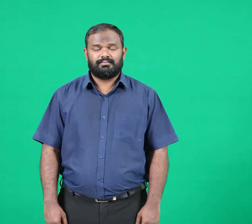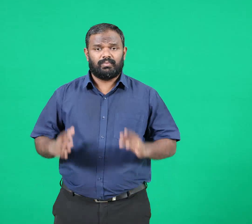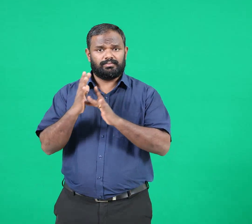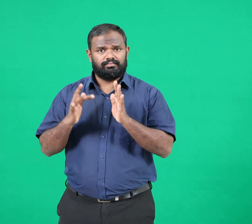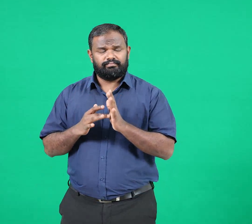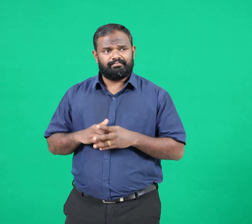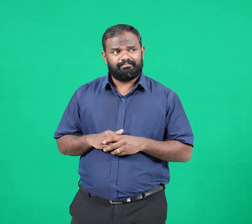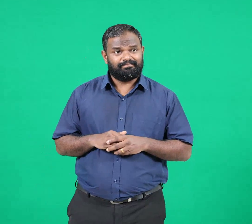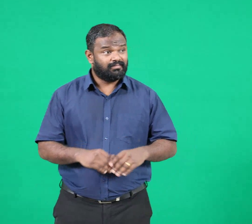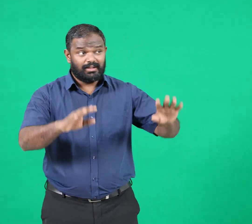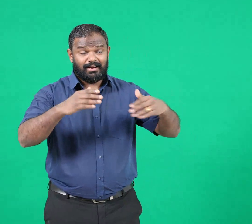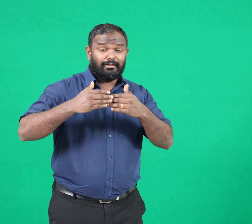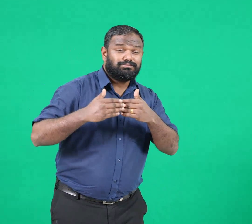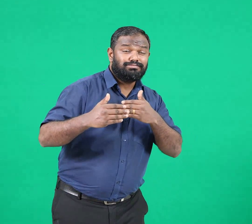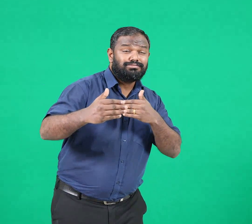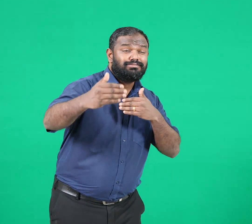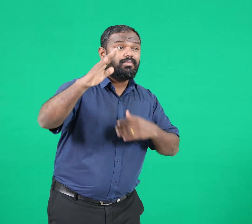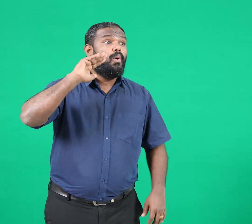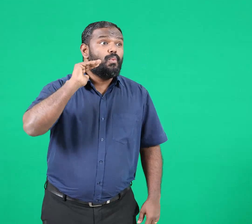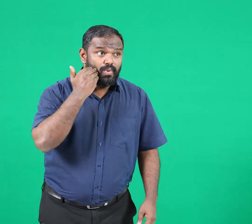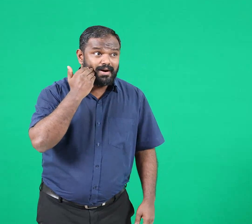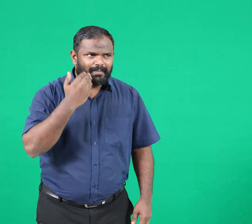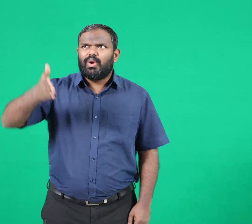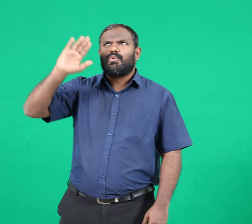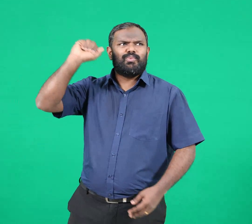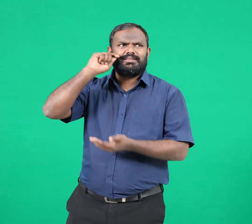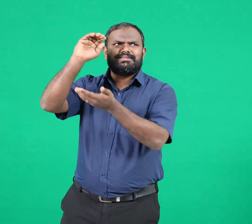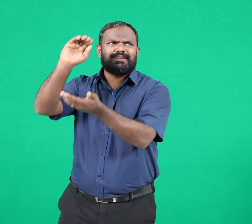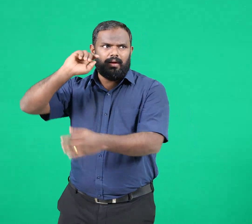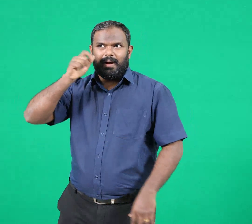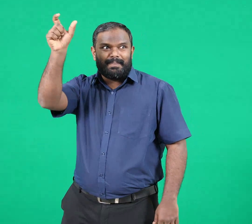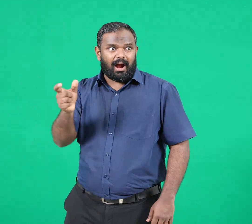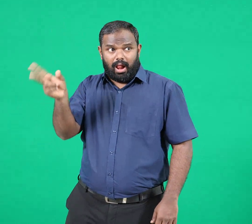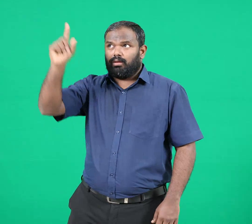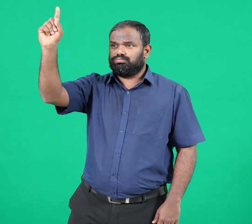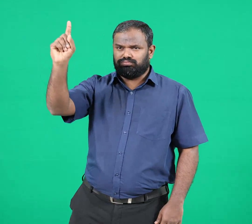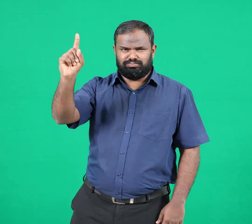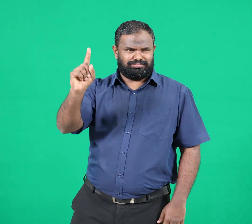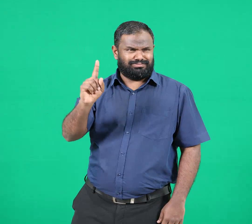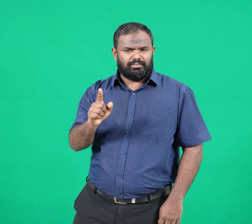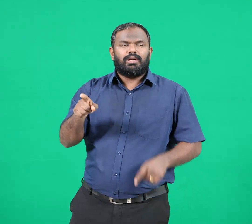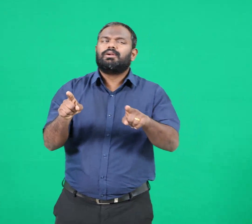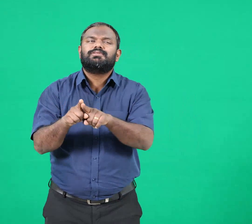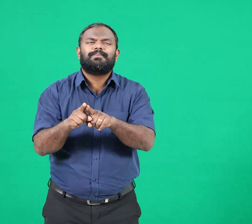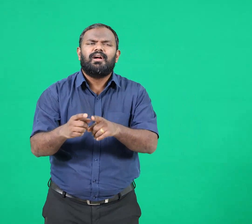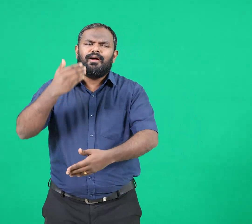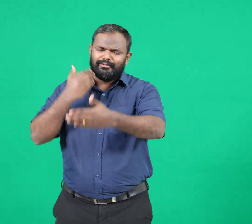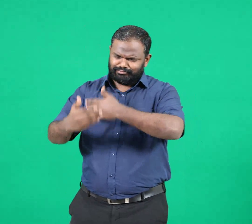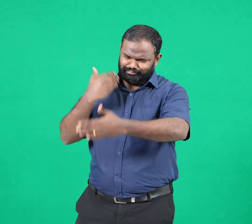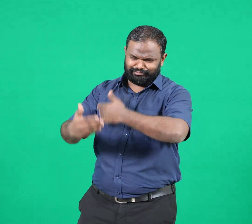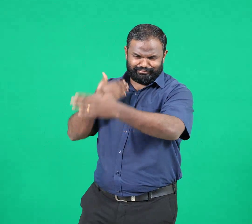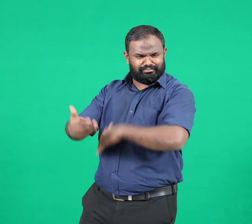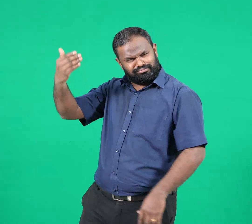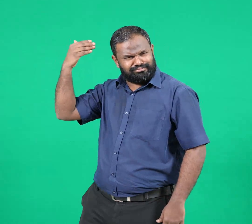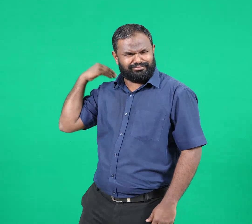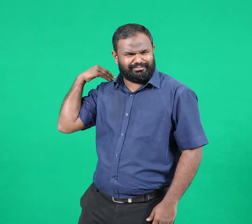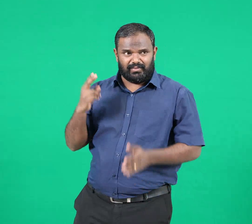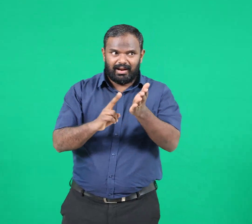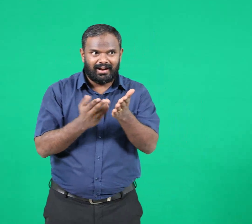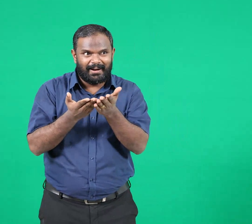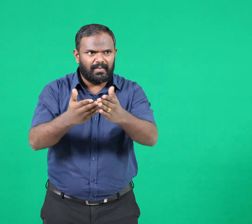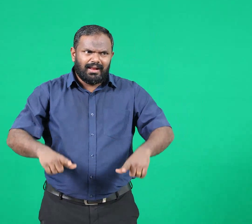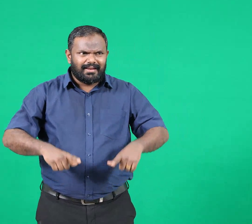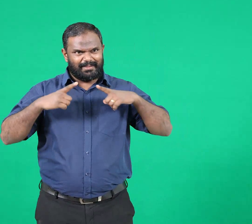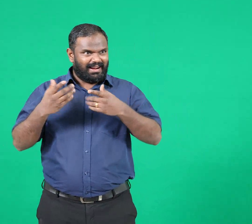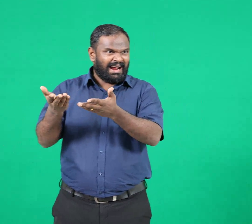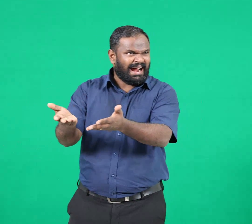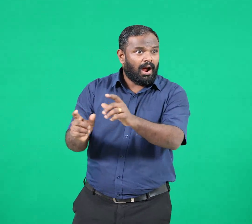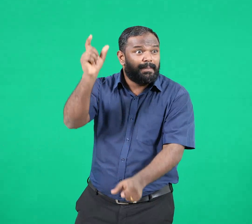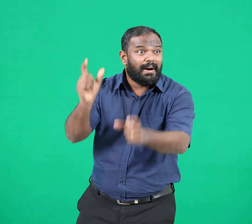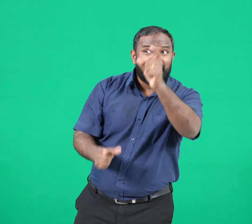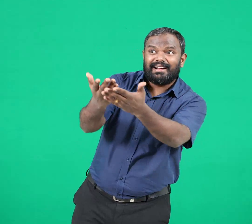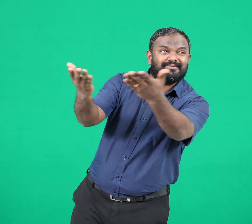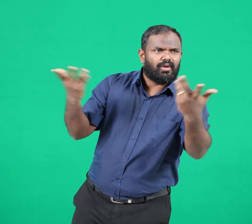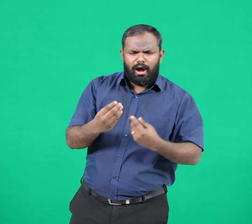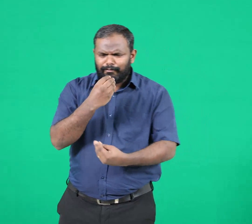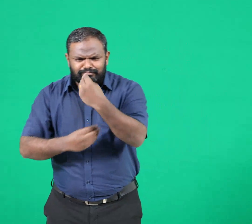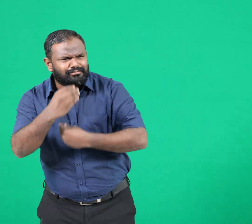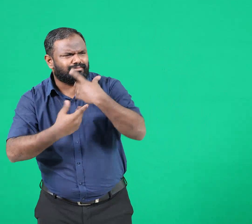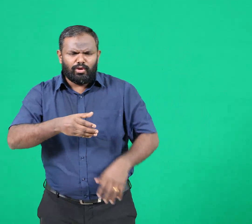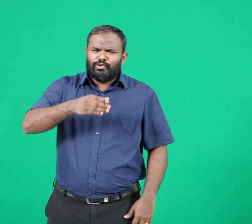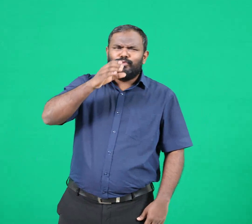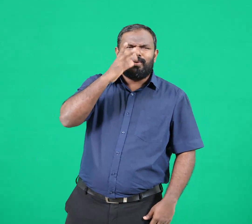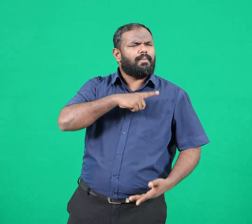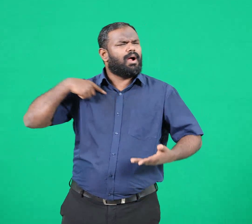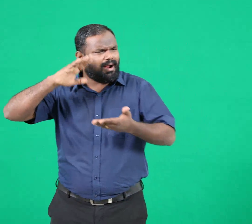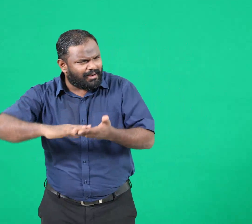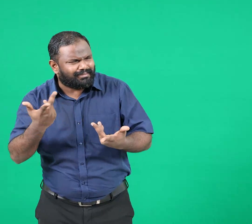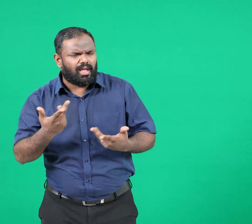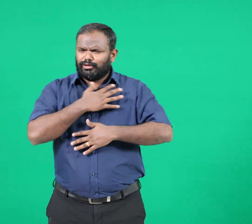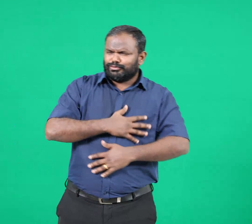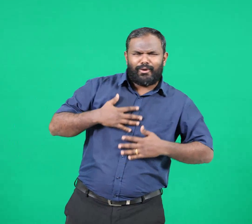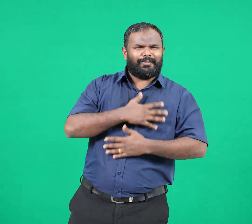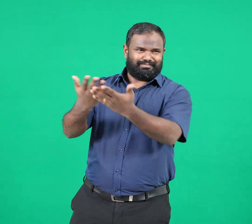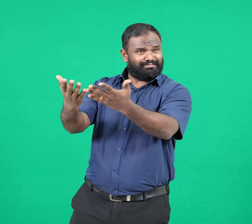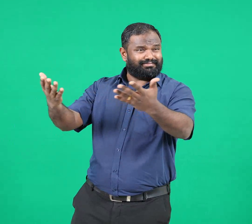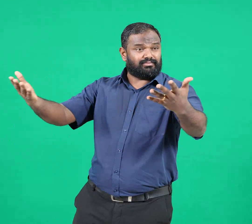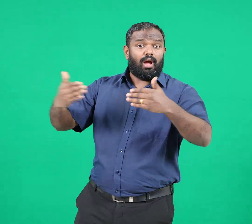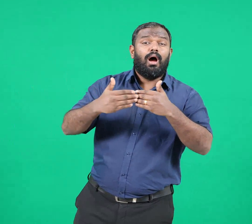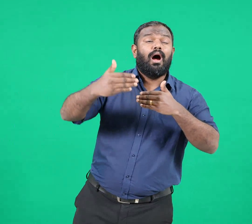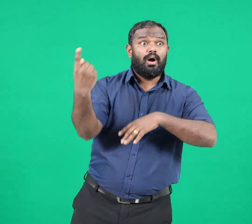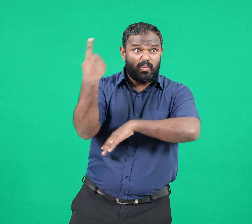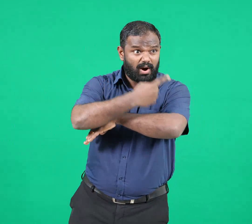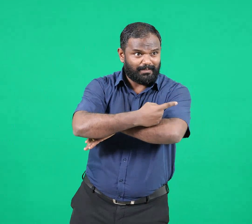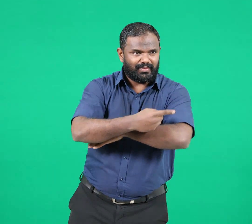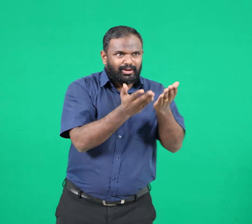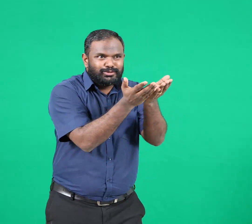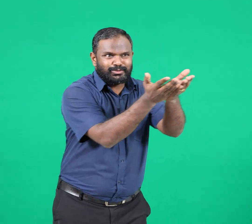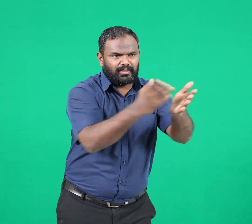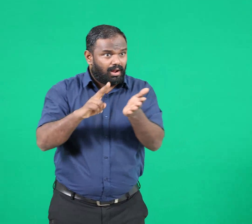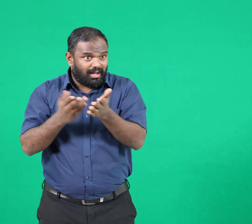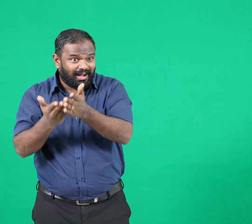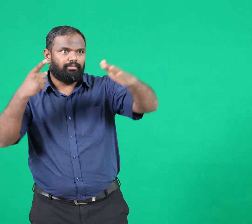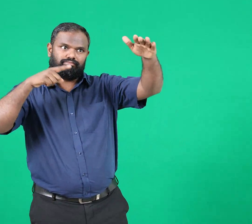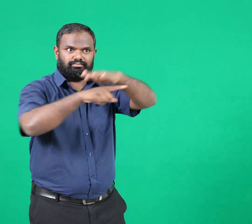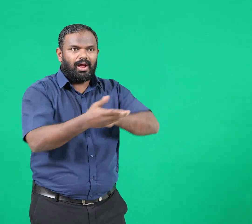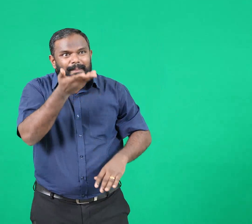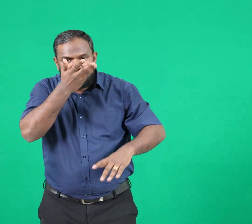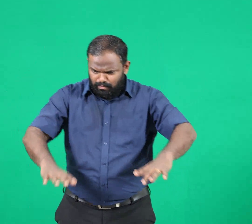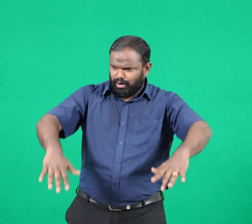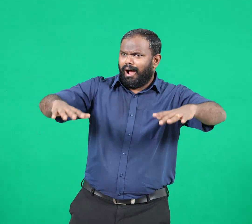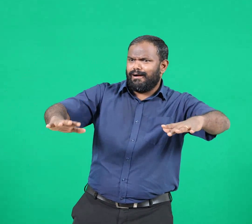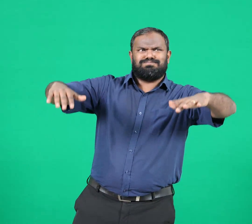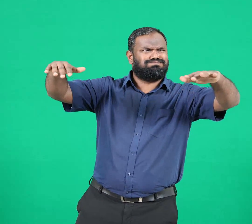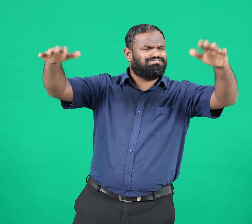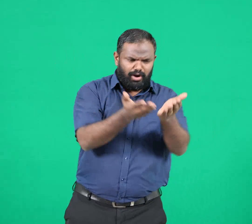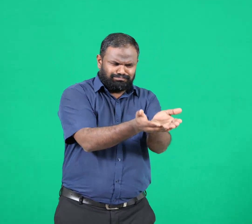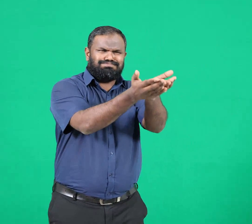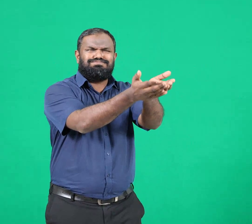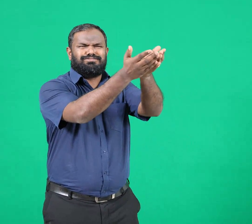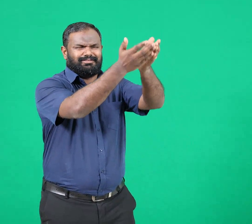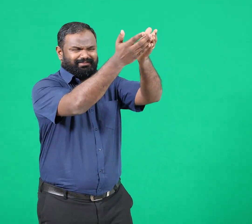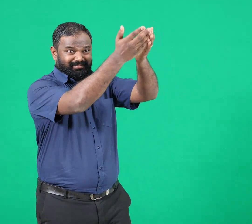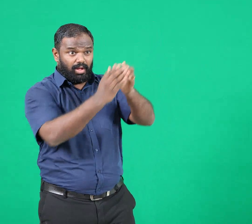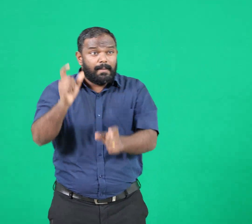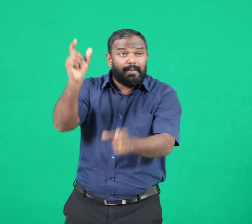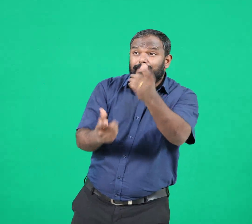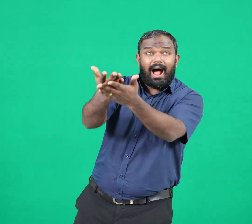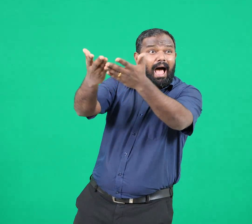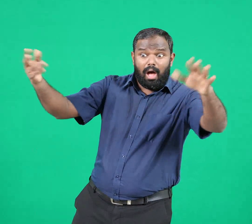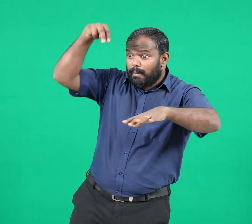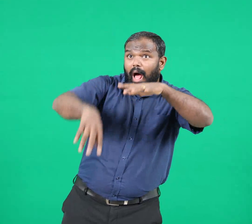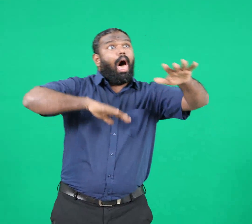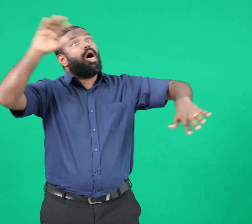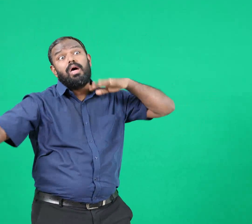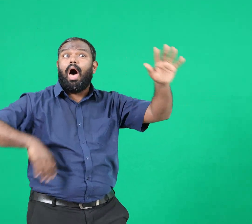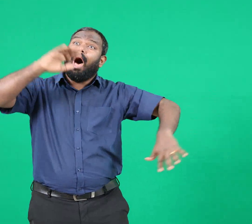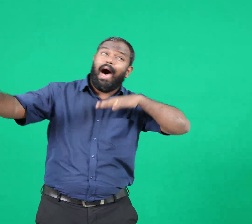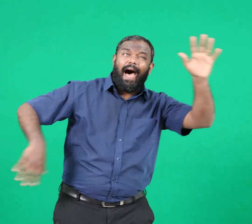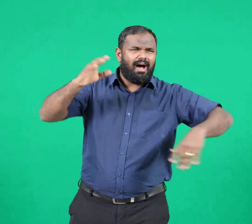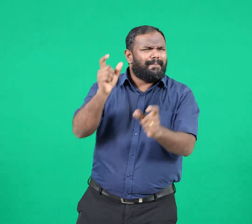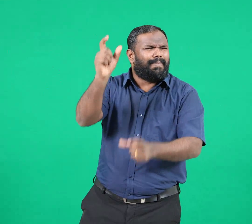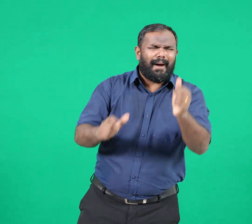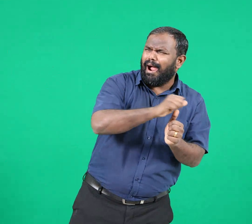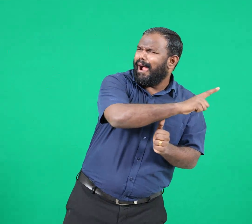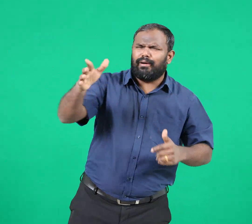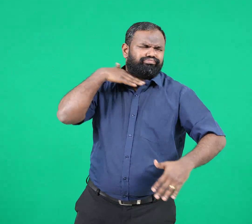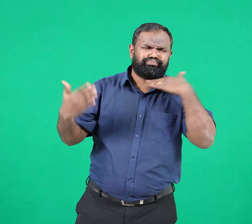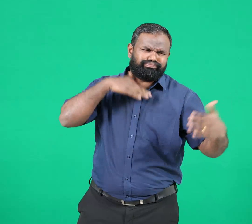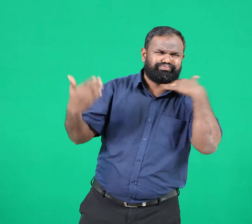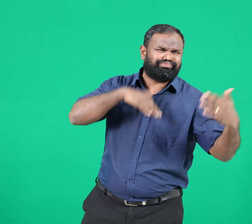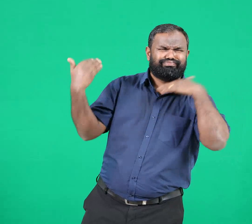Just as it was in the days of Noah, so also will it be in the days of the Son of Man: People were eating and drinking, marrying and being given in marriage, up to the day Noah entered the ark.